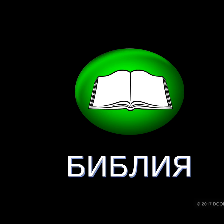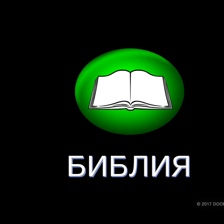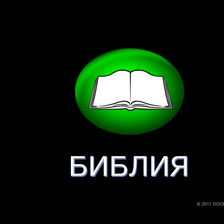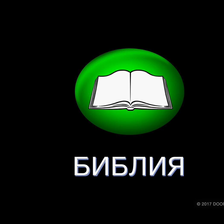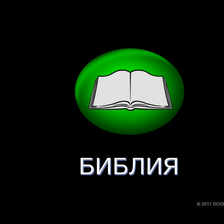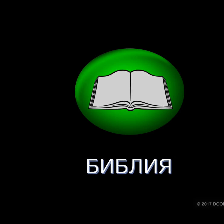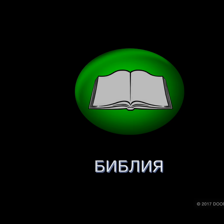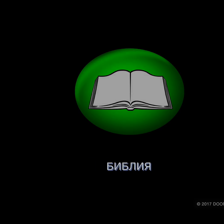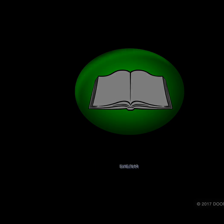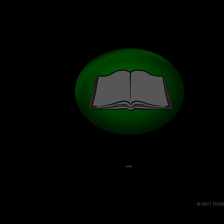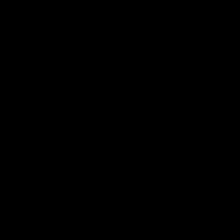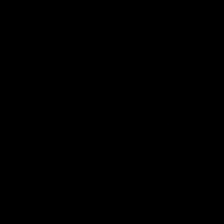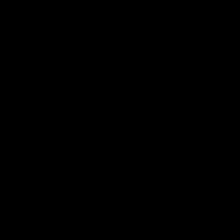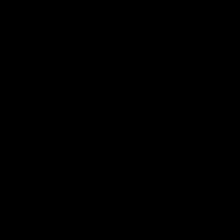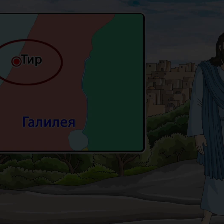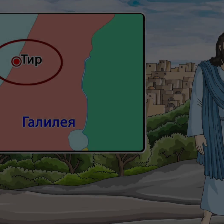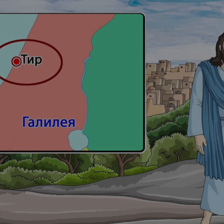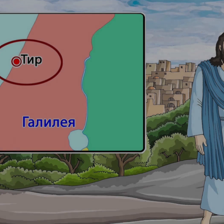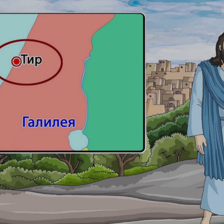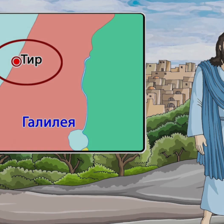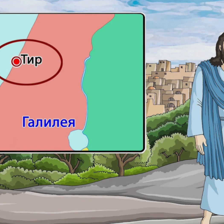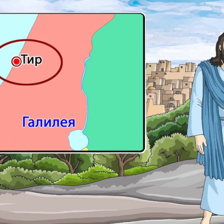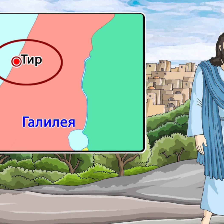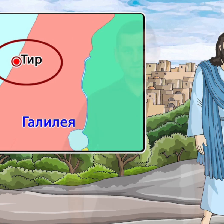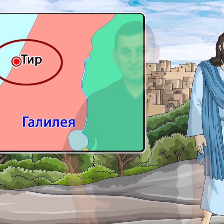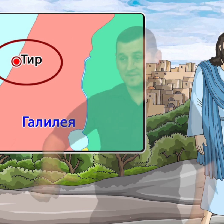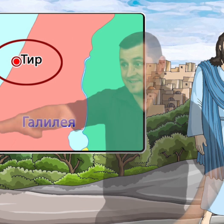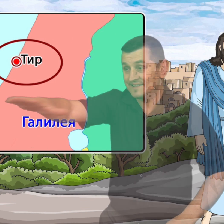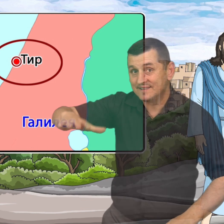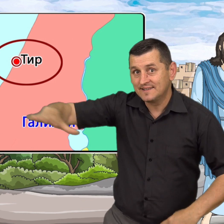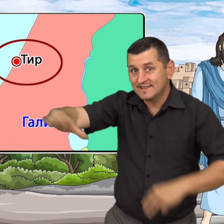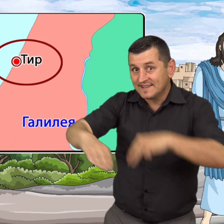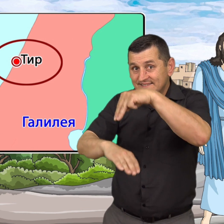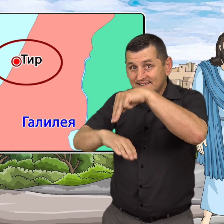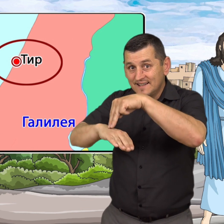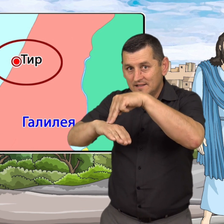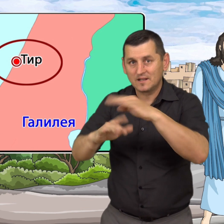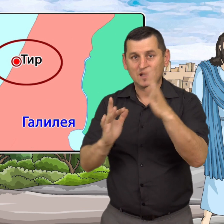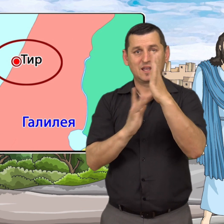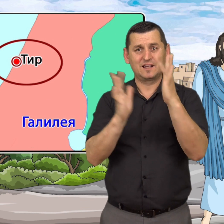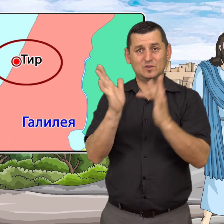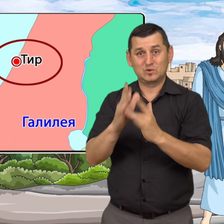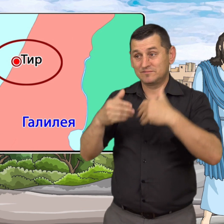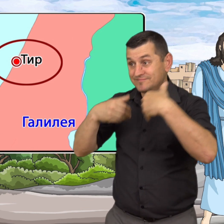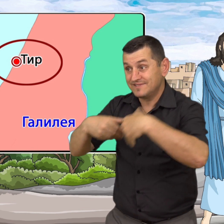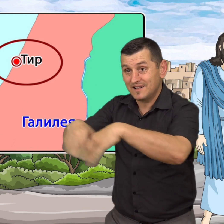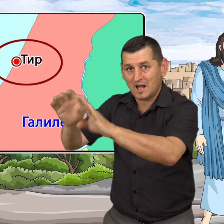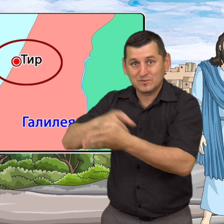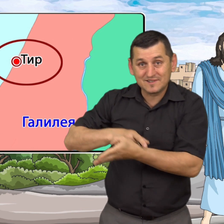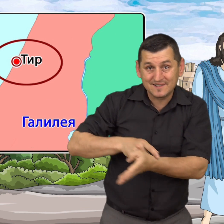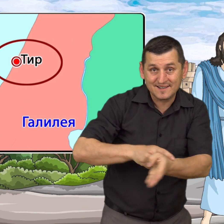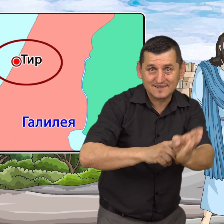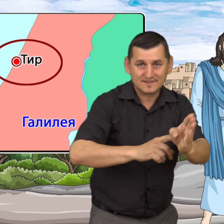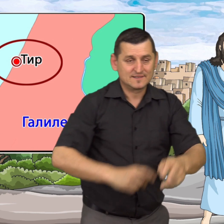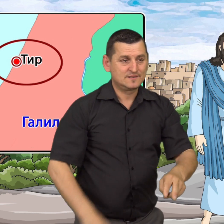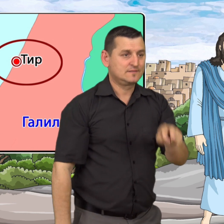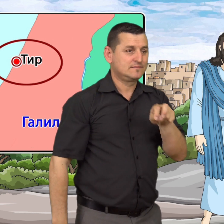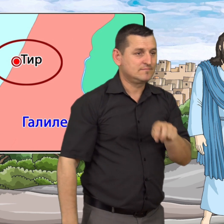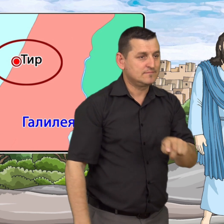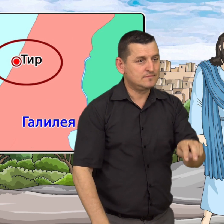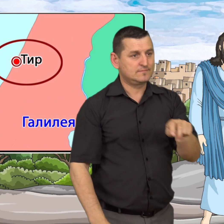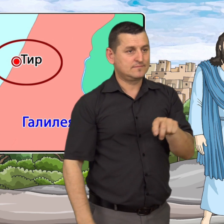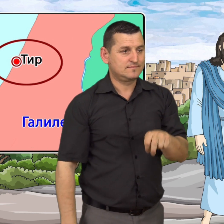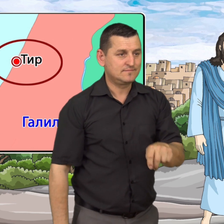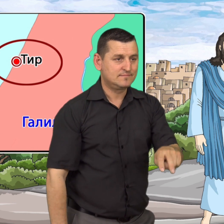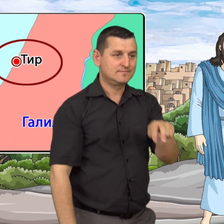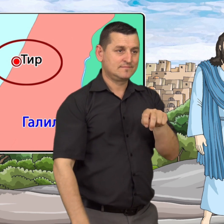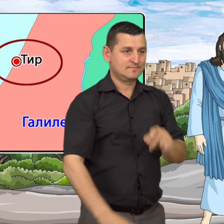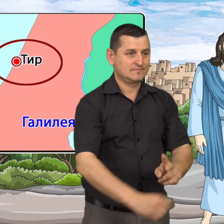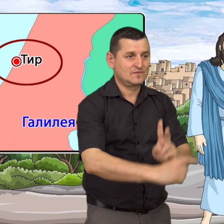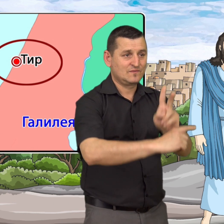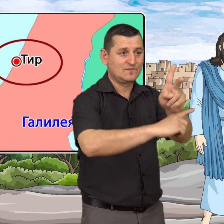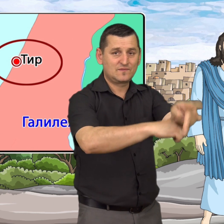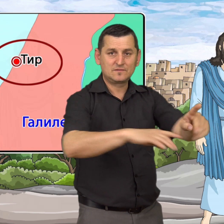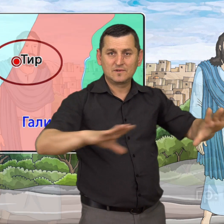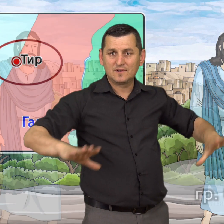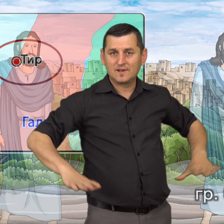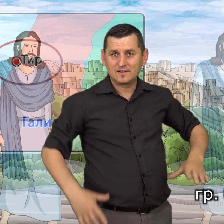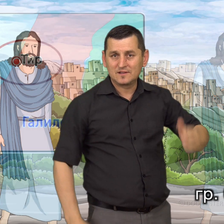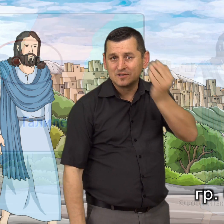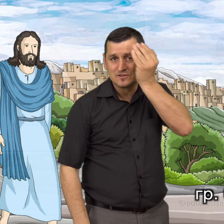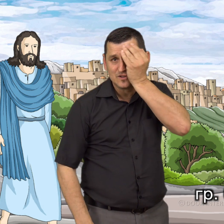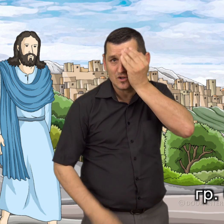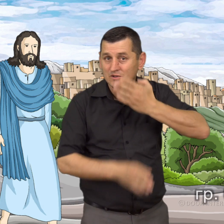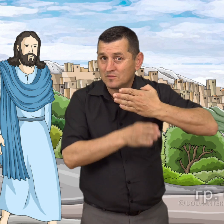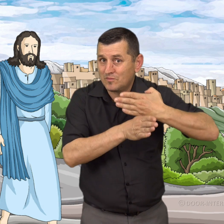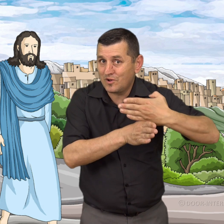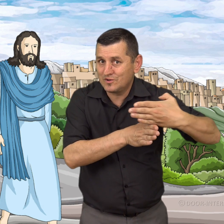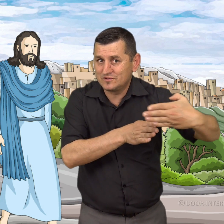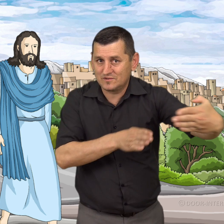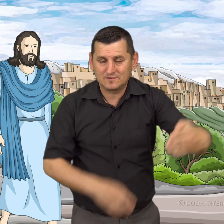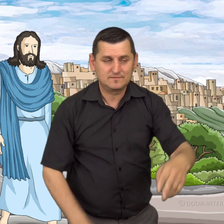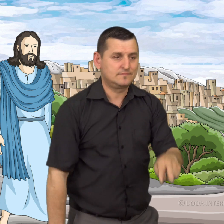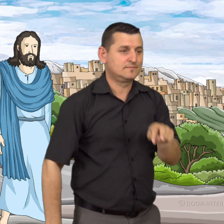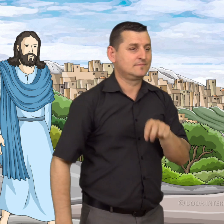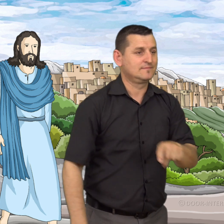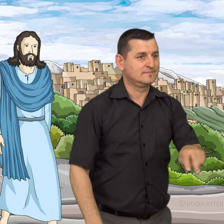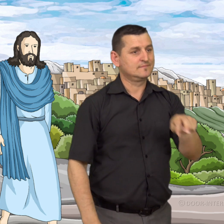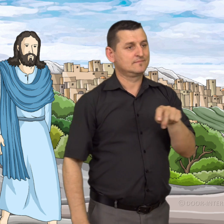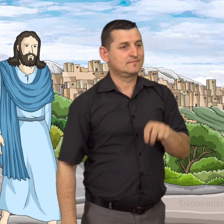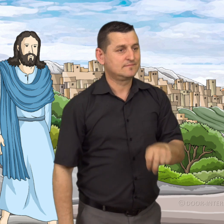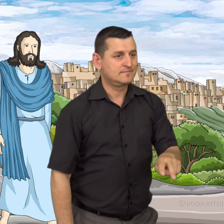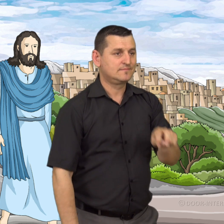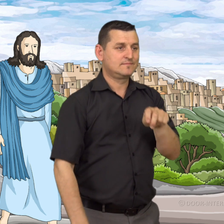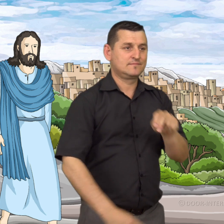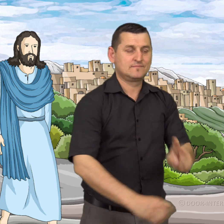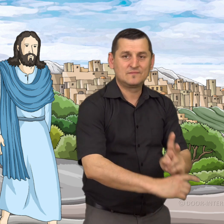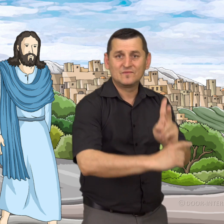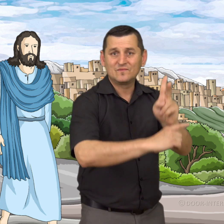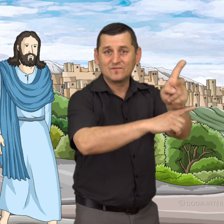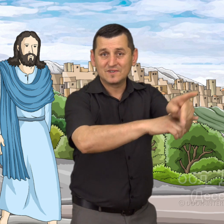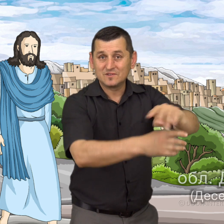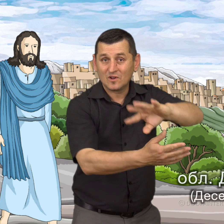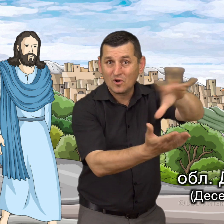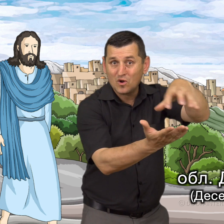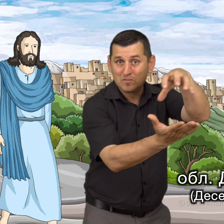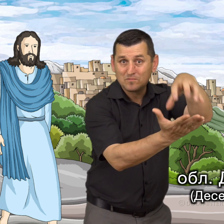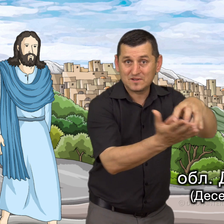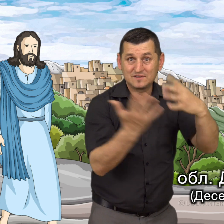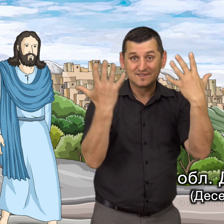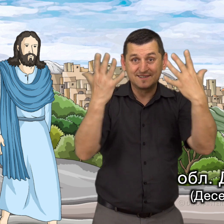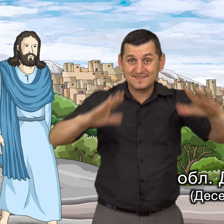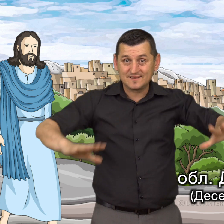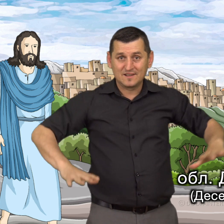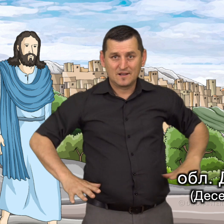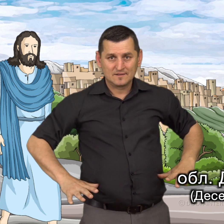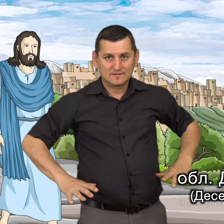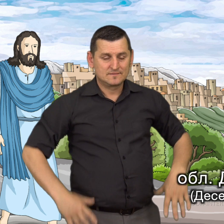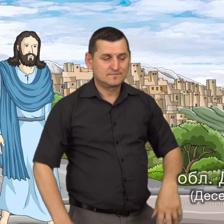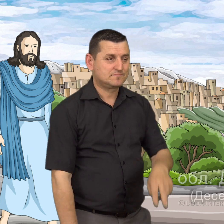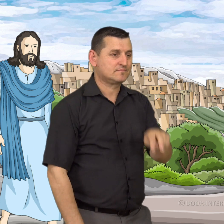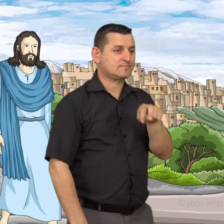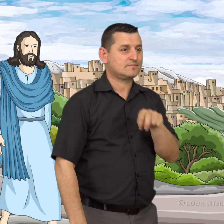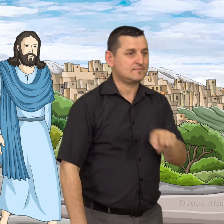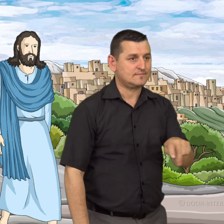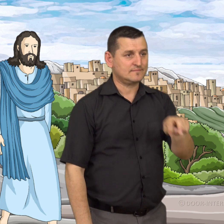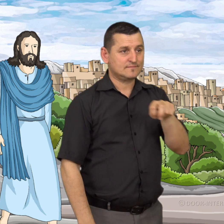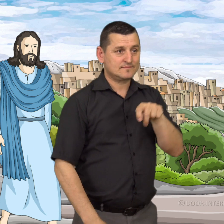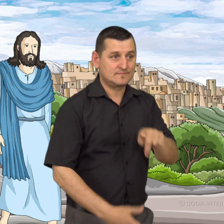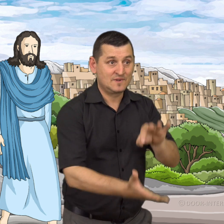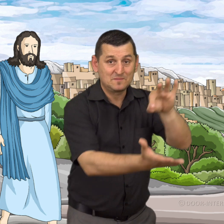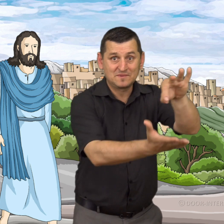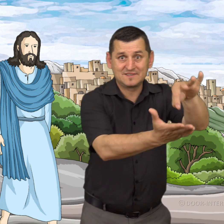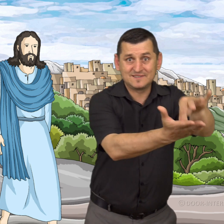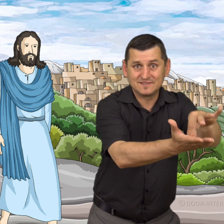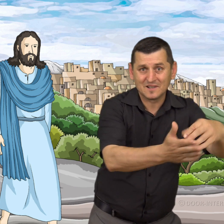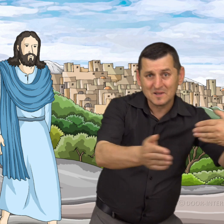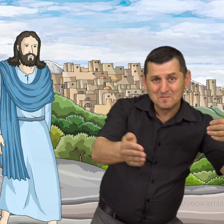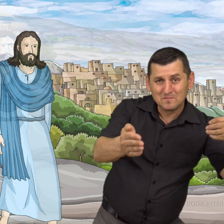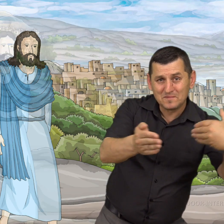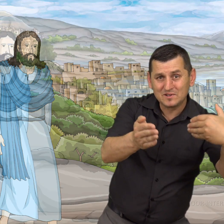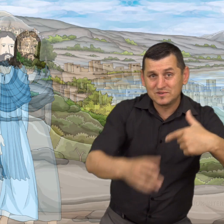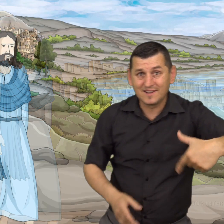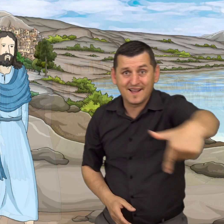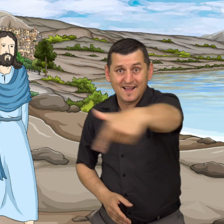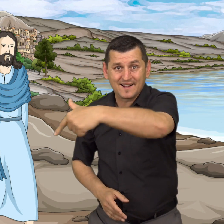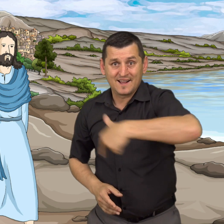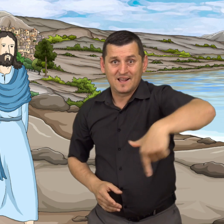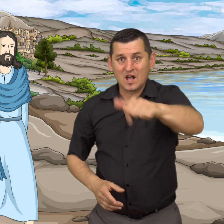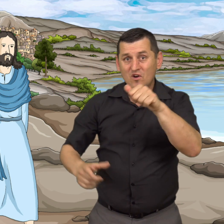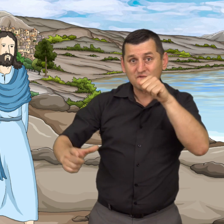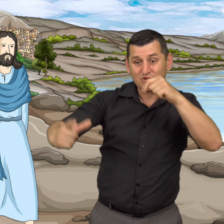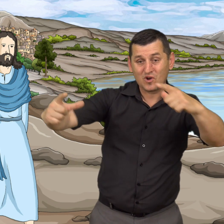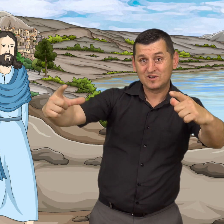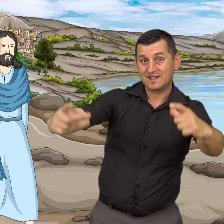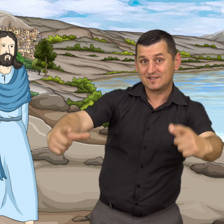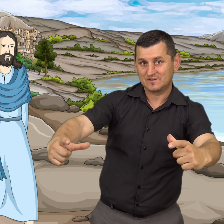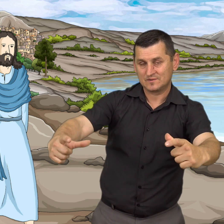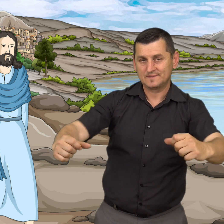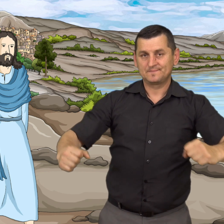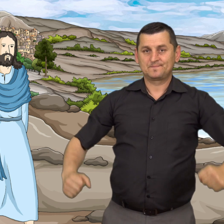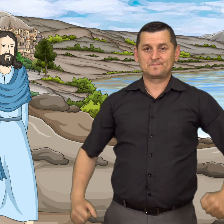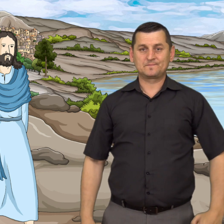Then Jesus left the region of Tyre and went through Sidon to the Sea of Galilee and into the region of the Decapolis.